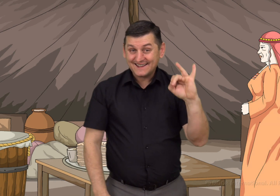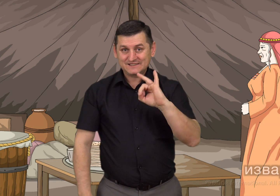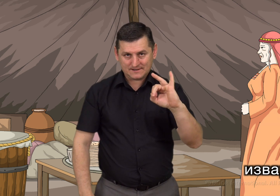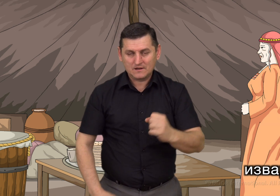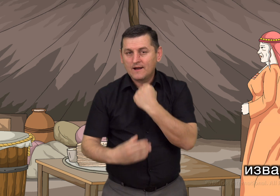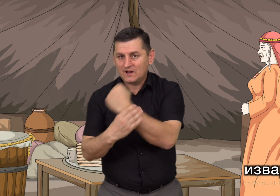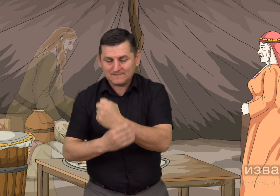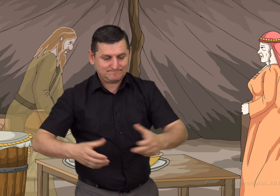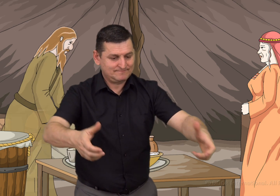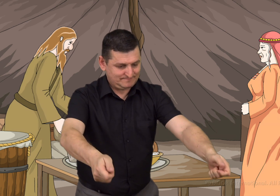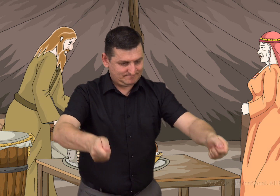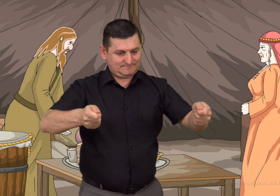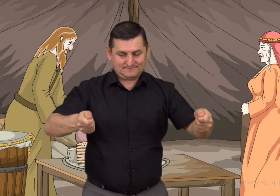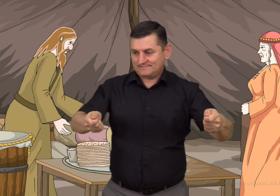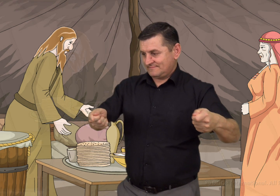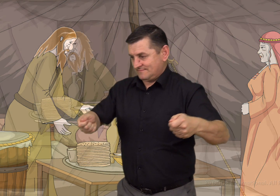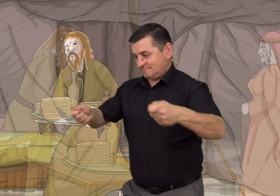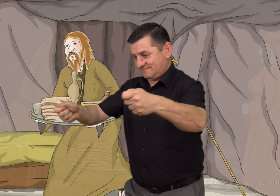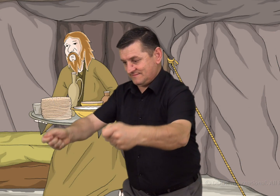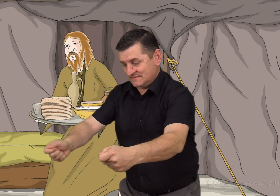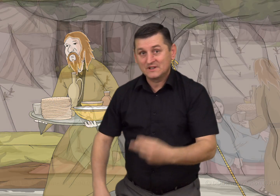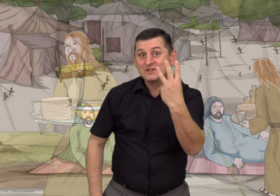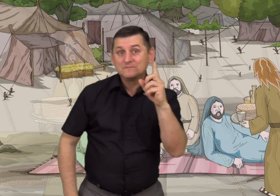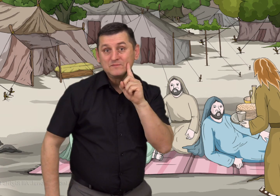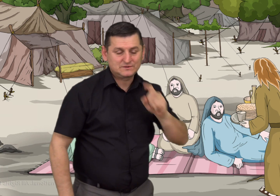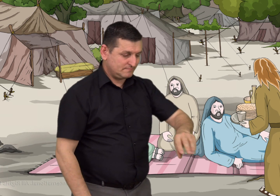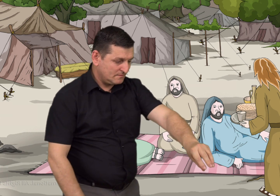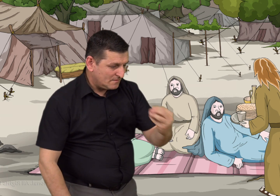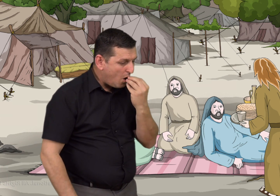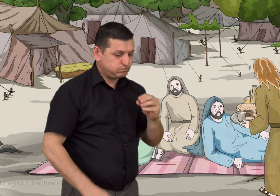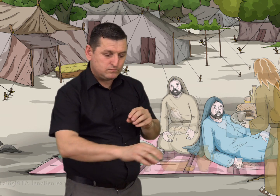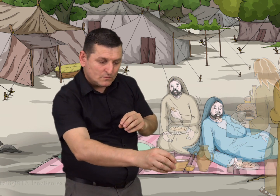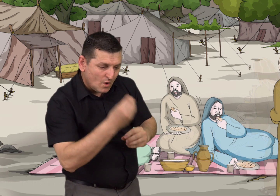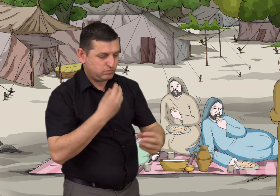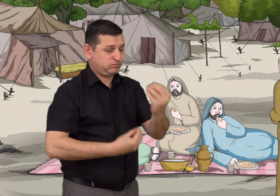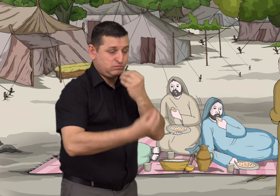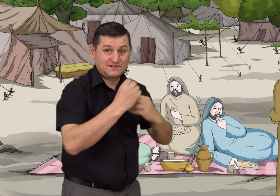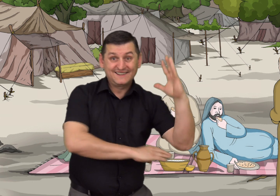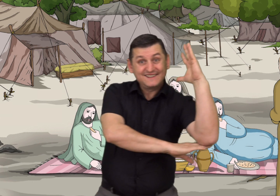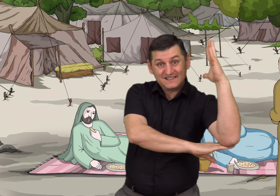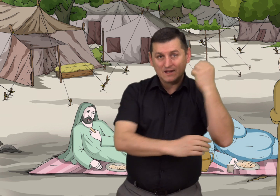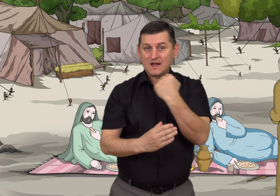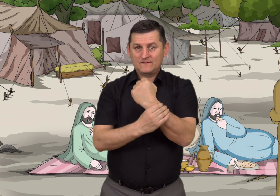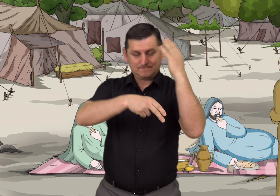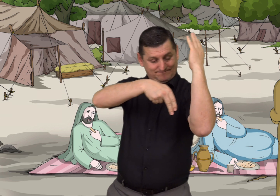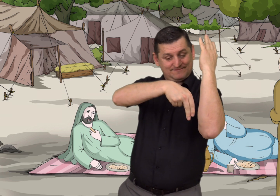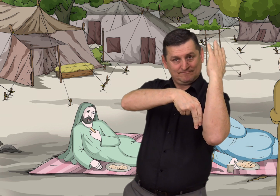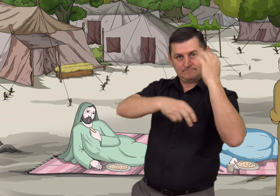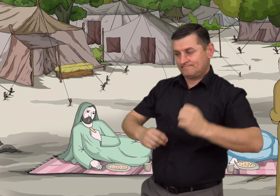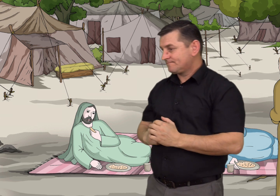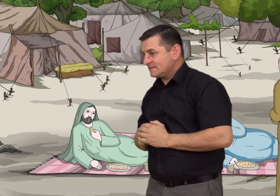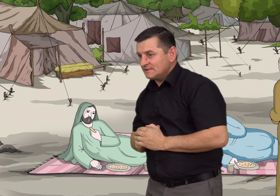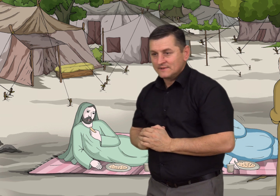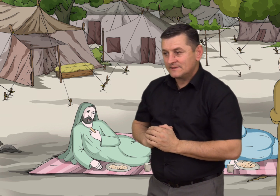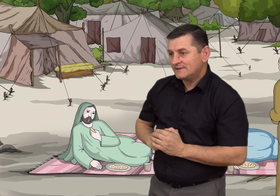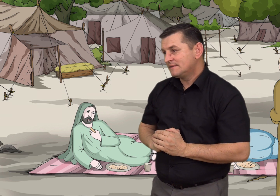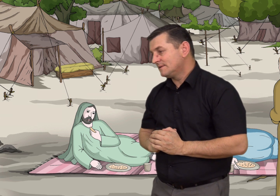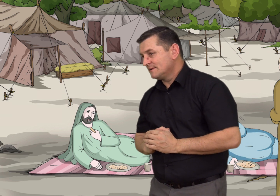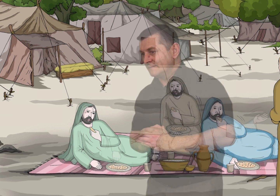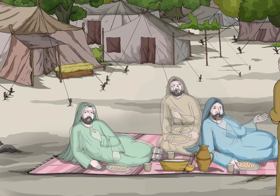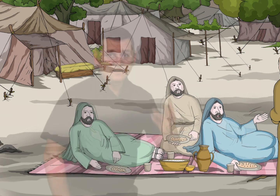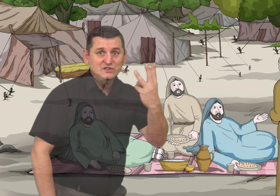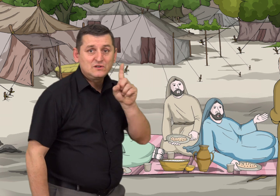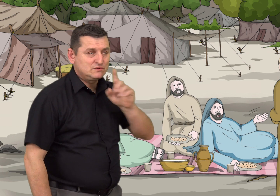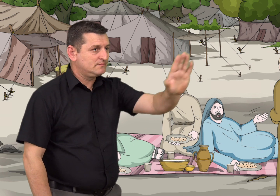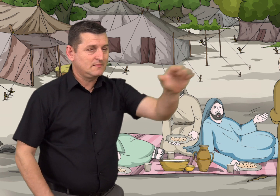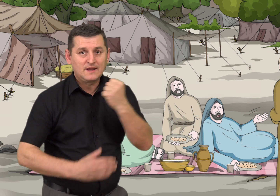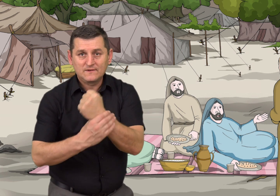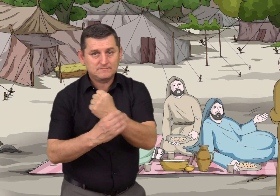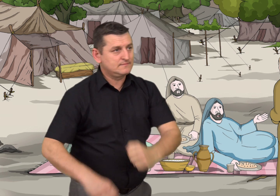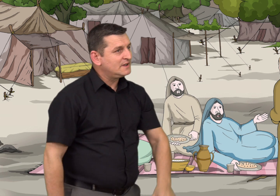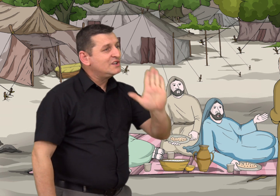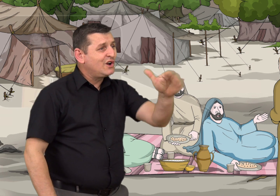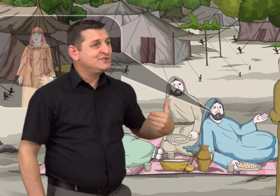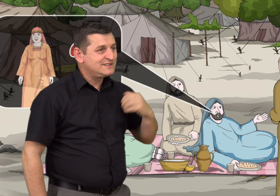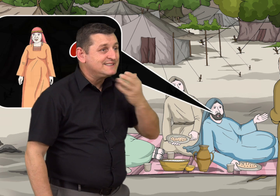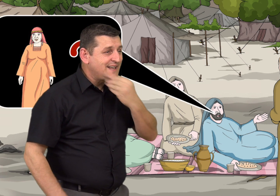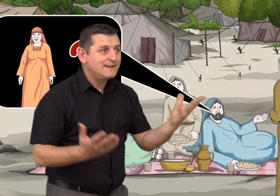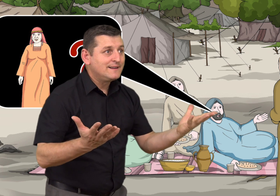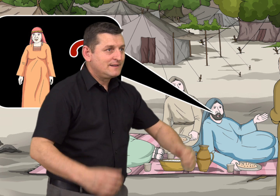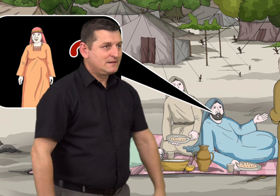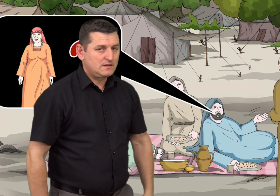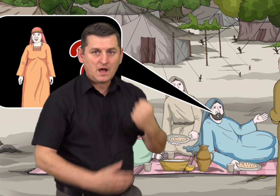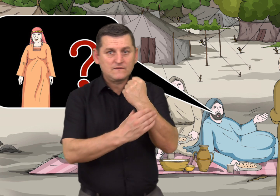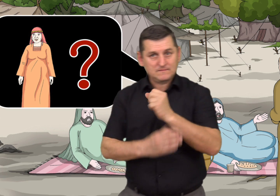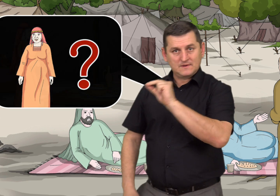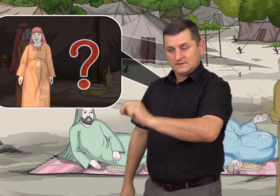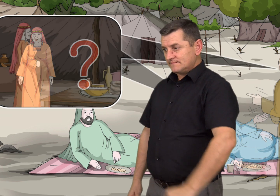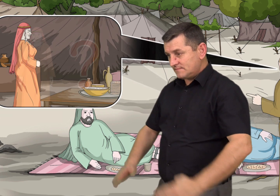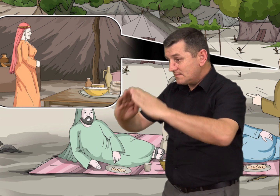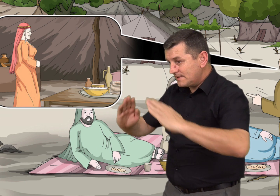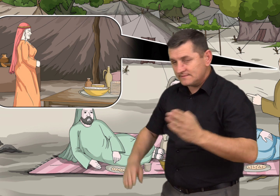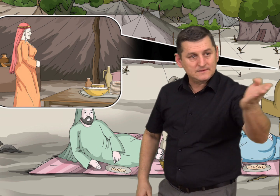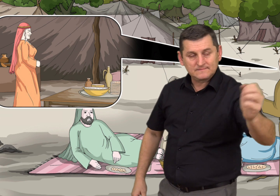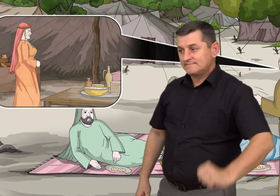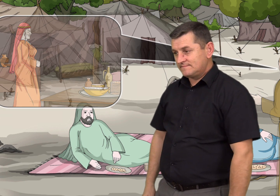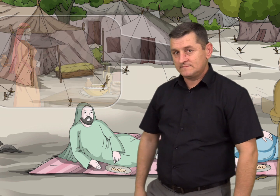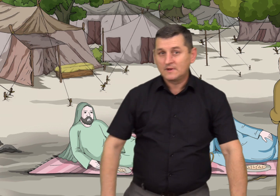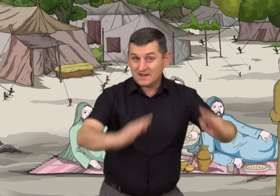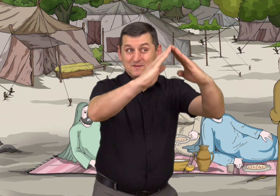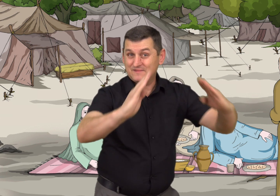Then Abraham brought curds and milk and the calf that had been prepared, and he set them before the men and stood by them under the tree as they ate. “Where is your wife Sarah?” they asked.